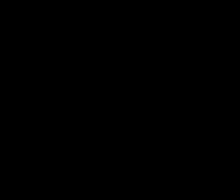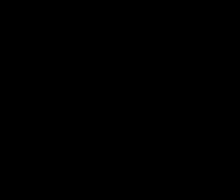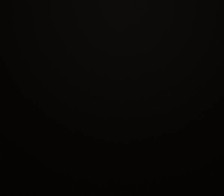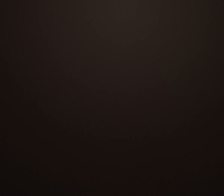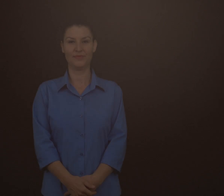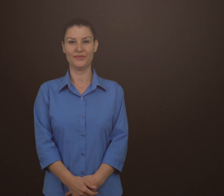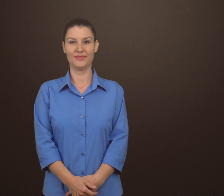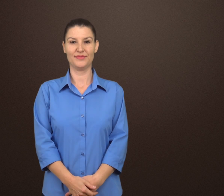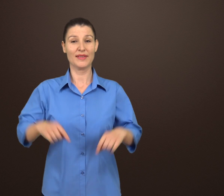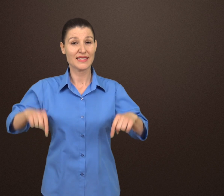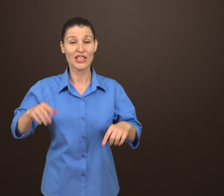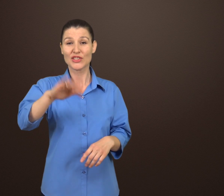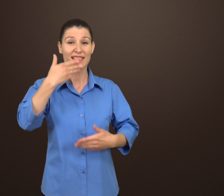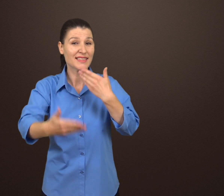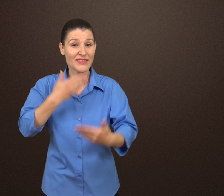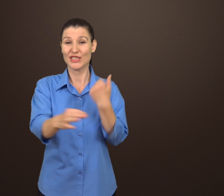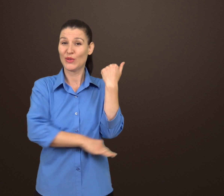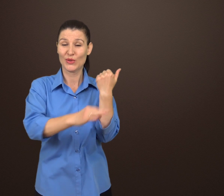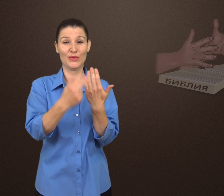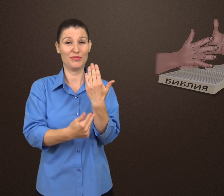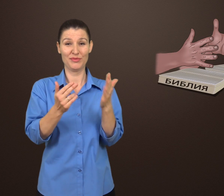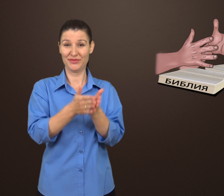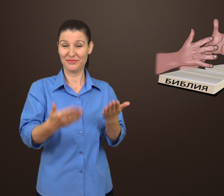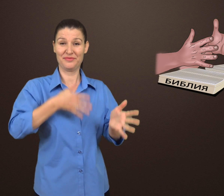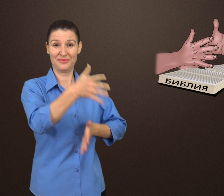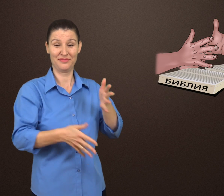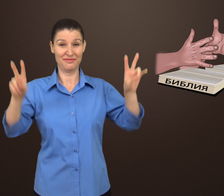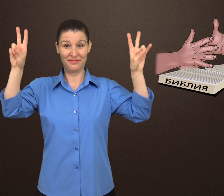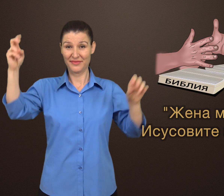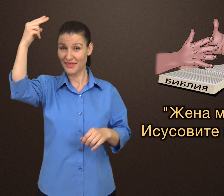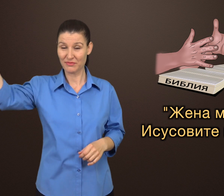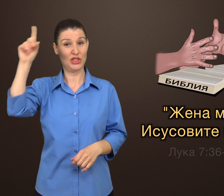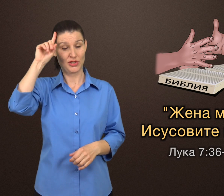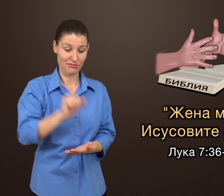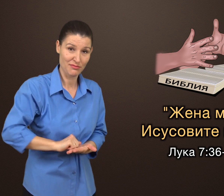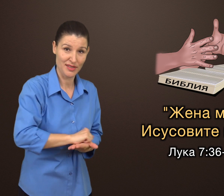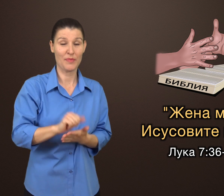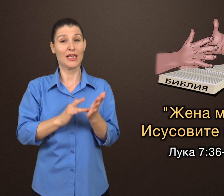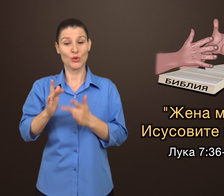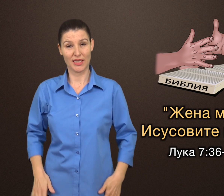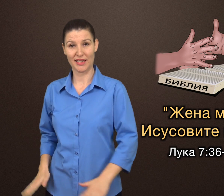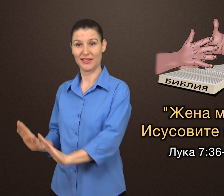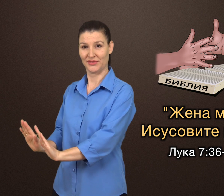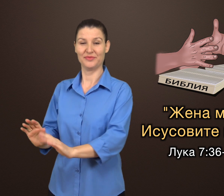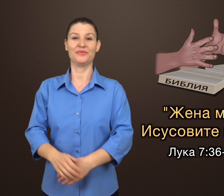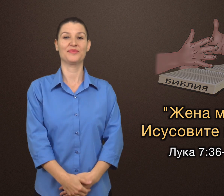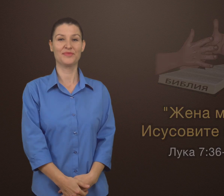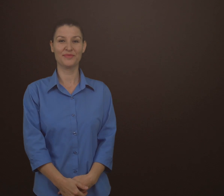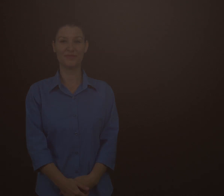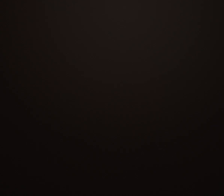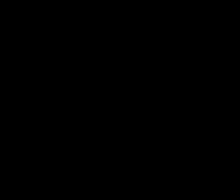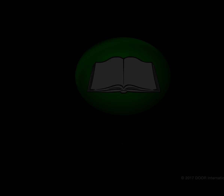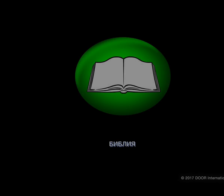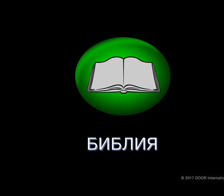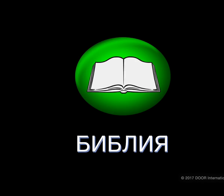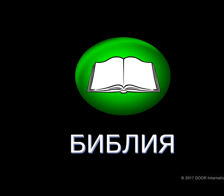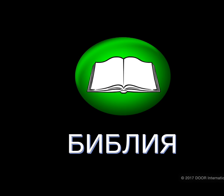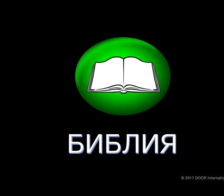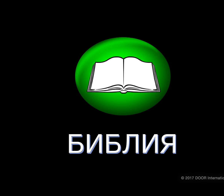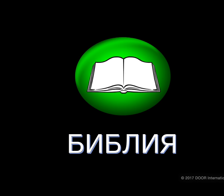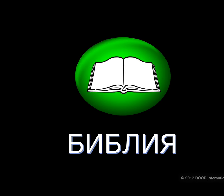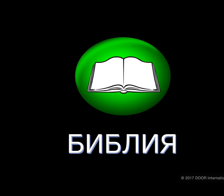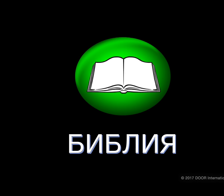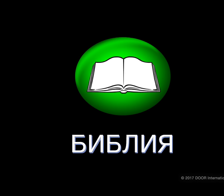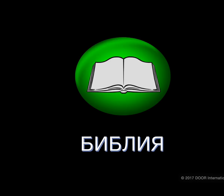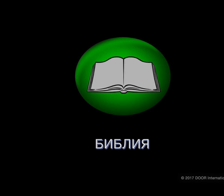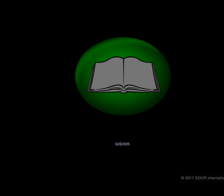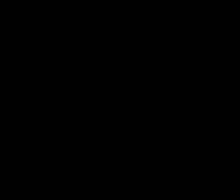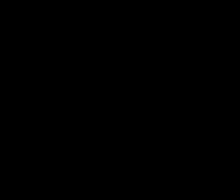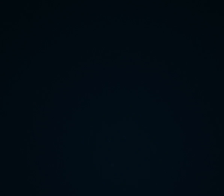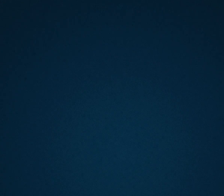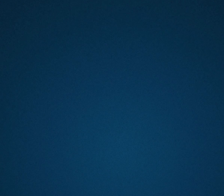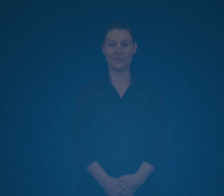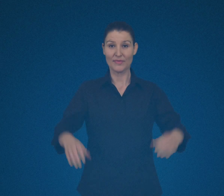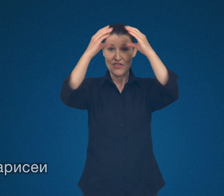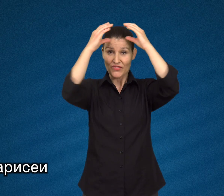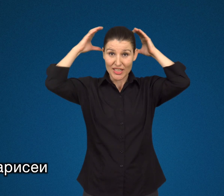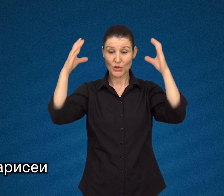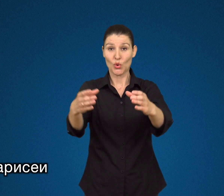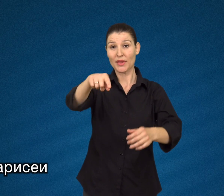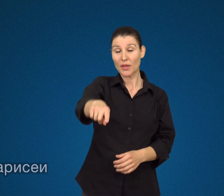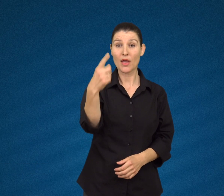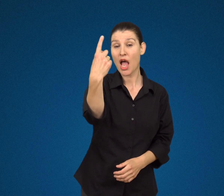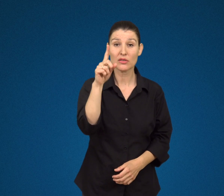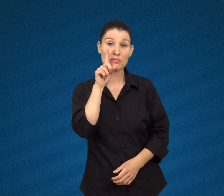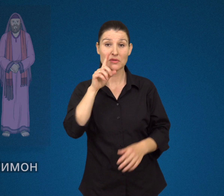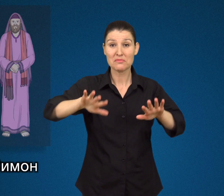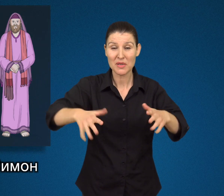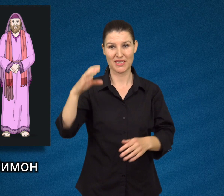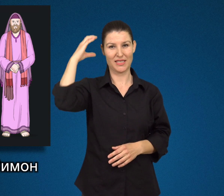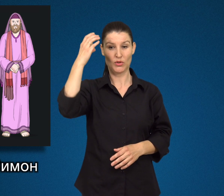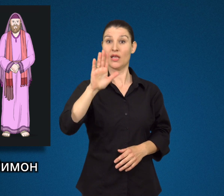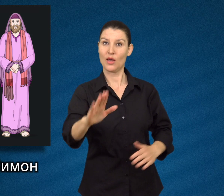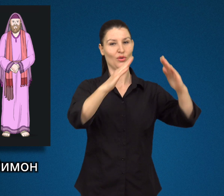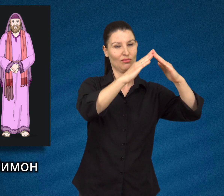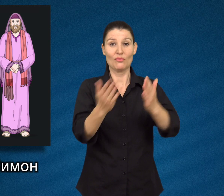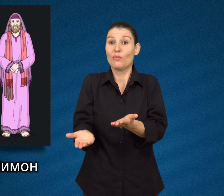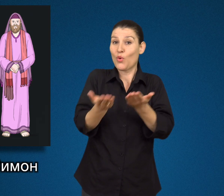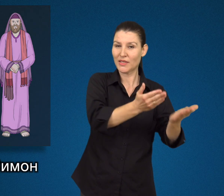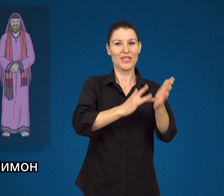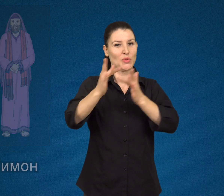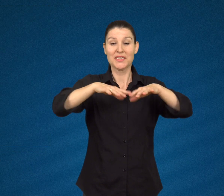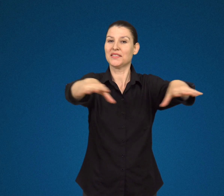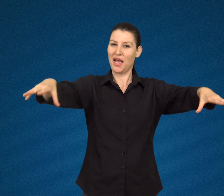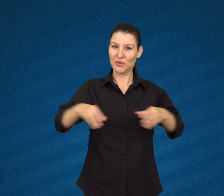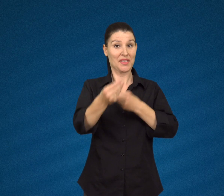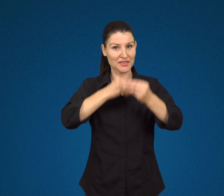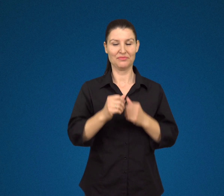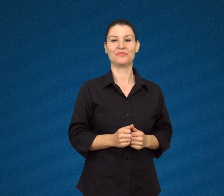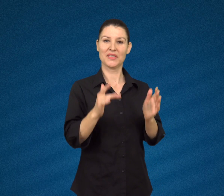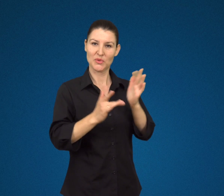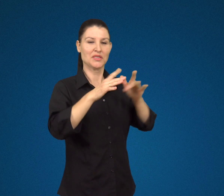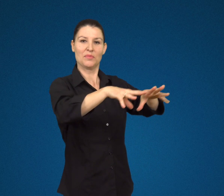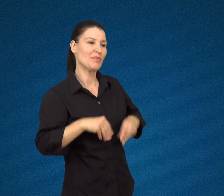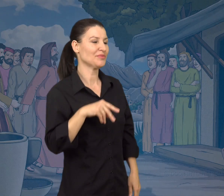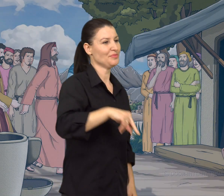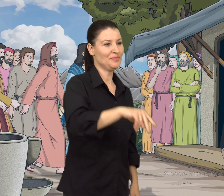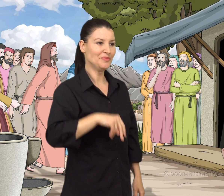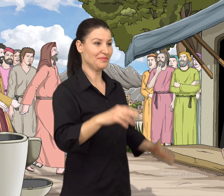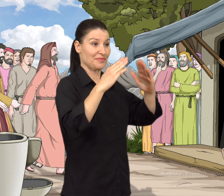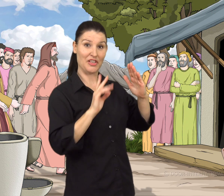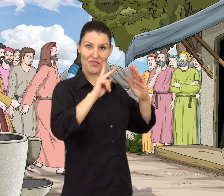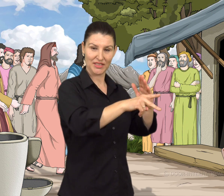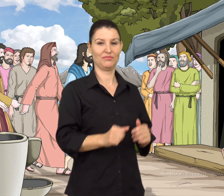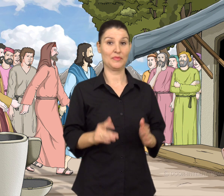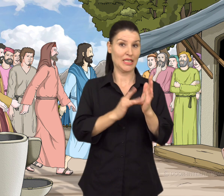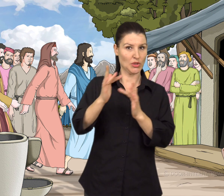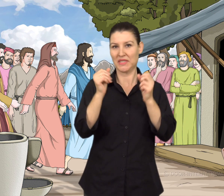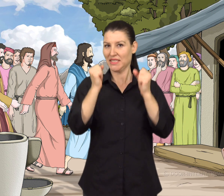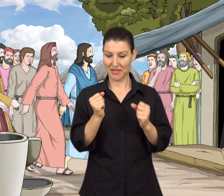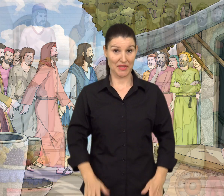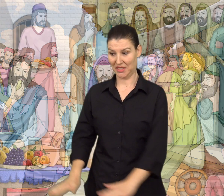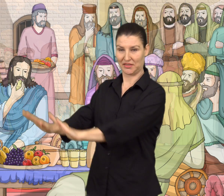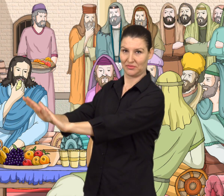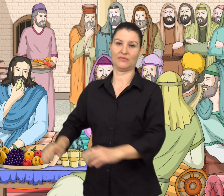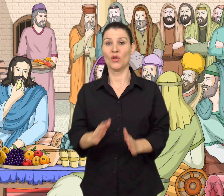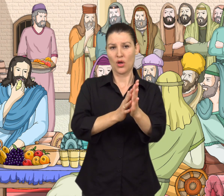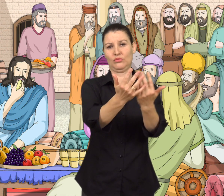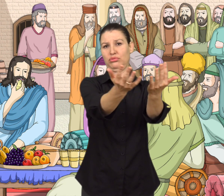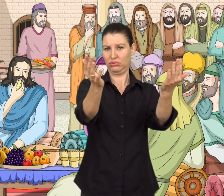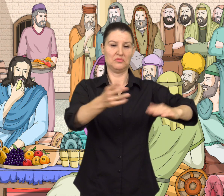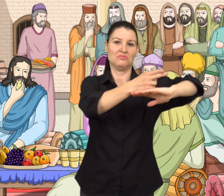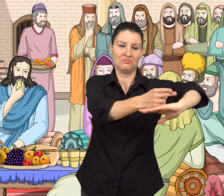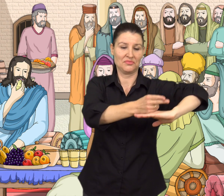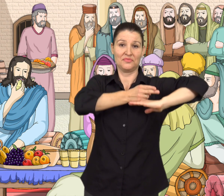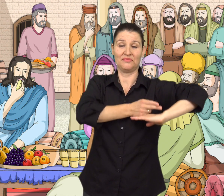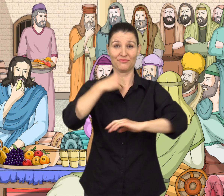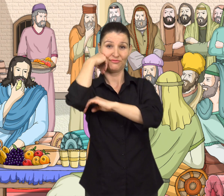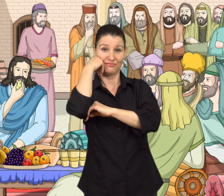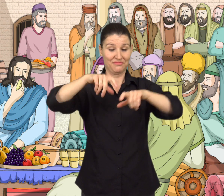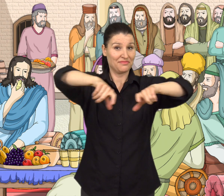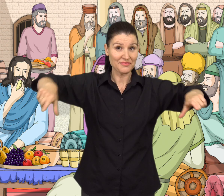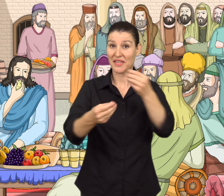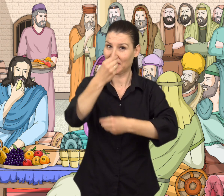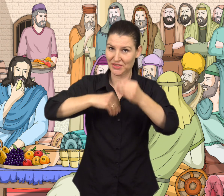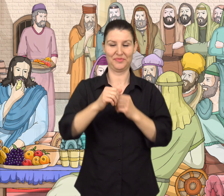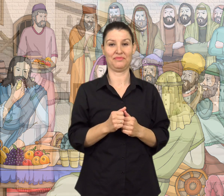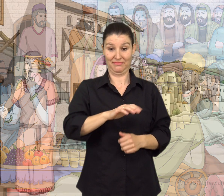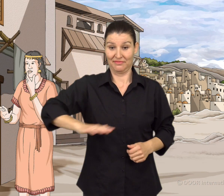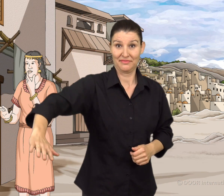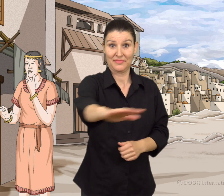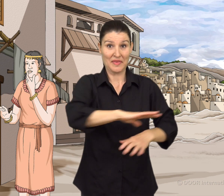Then one of the Pharisees invited Jesus to eat with him, and He entered the Pharisee’s house and reclined at the table.